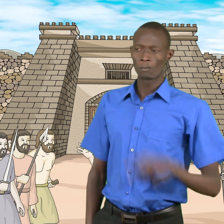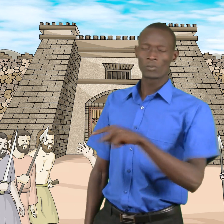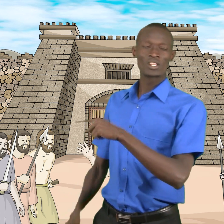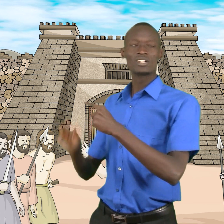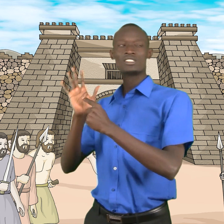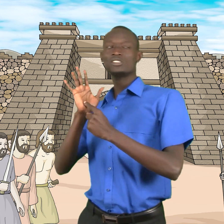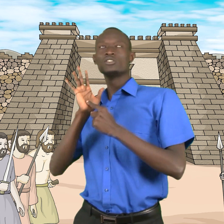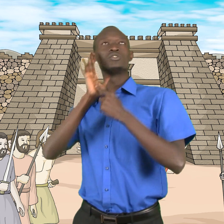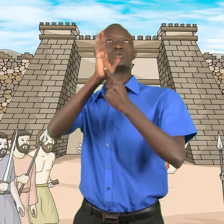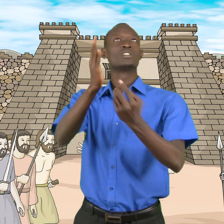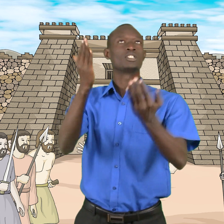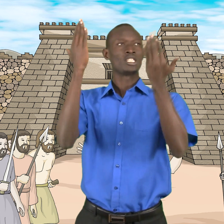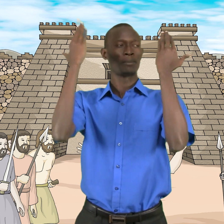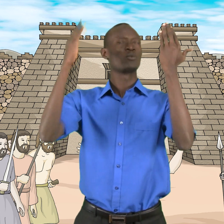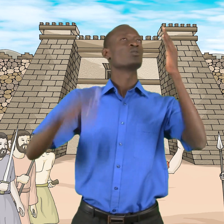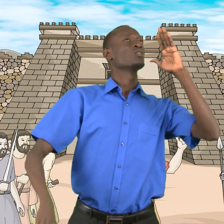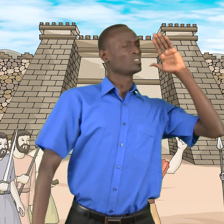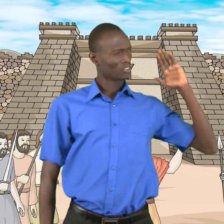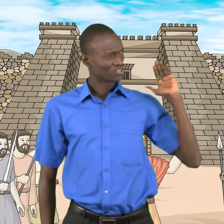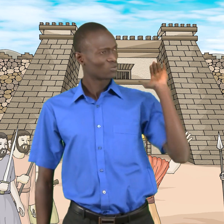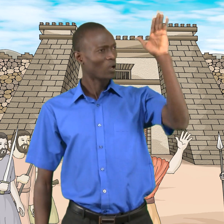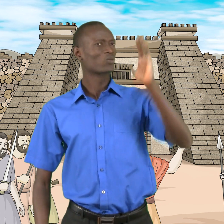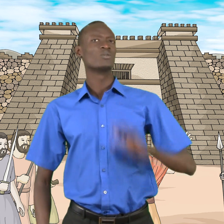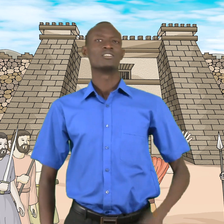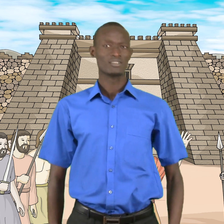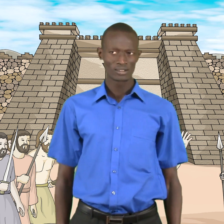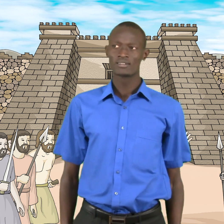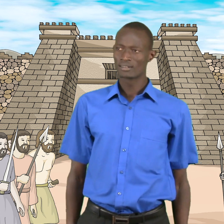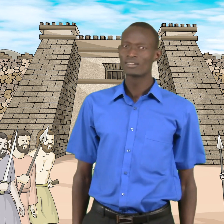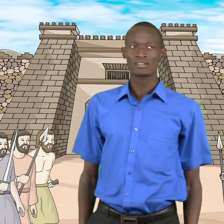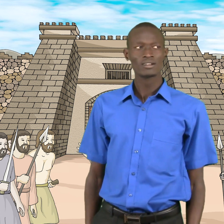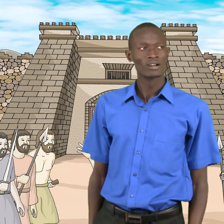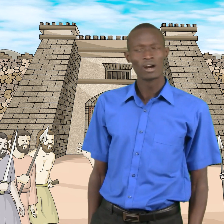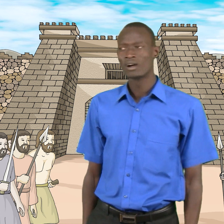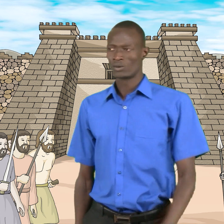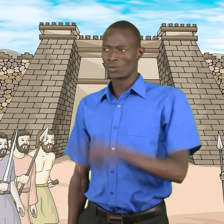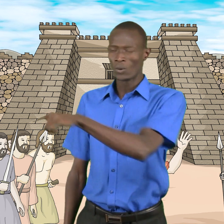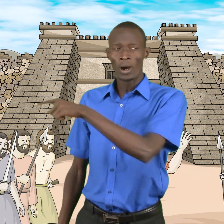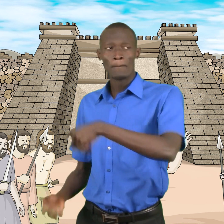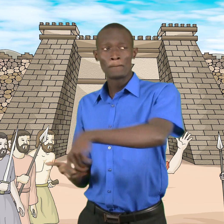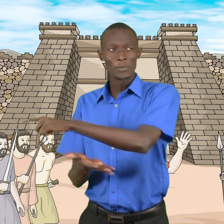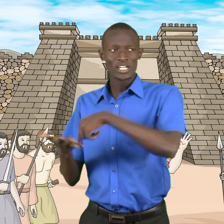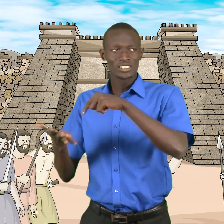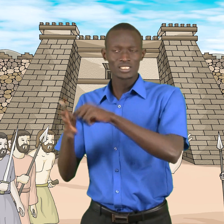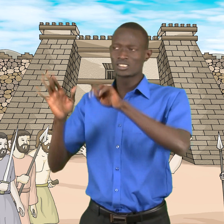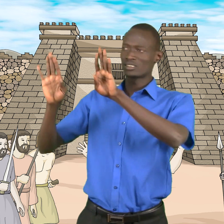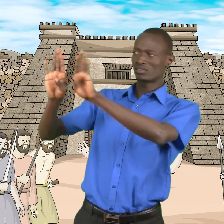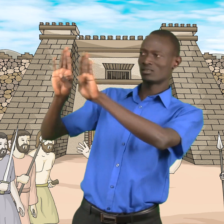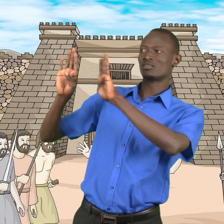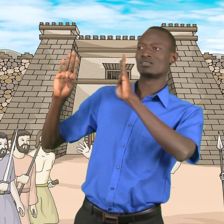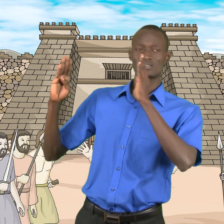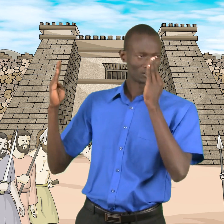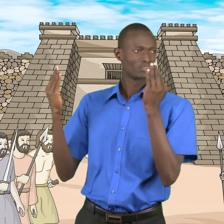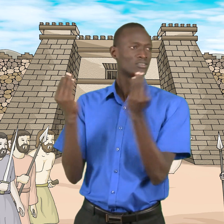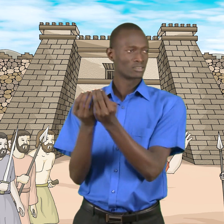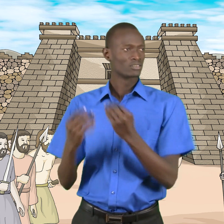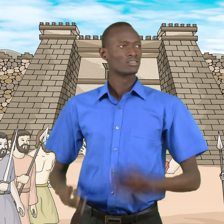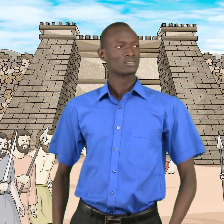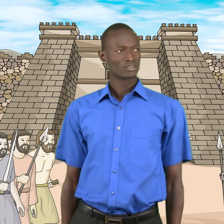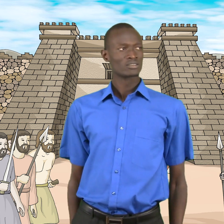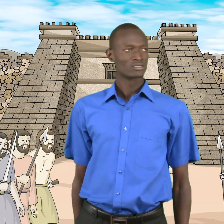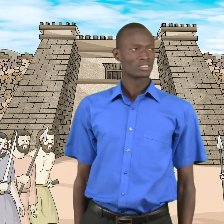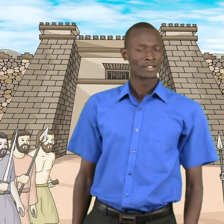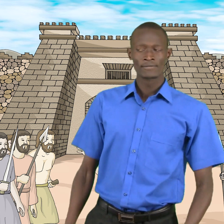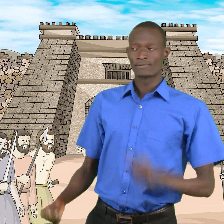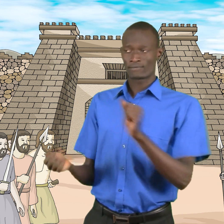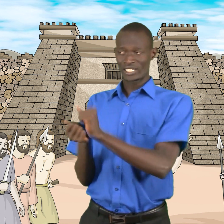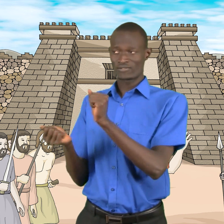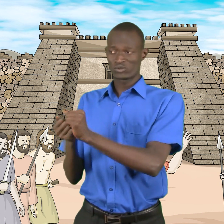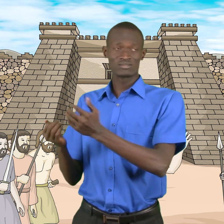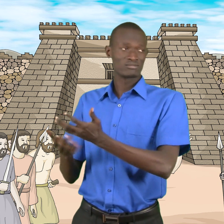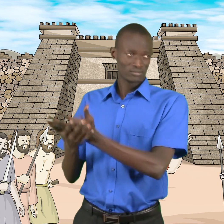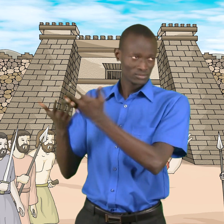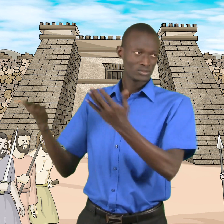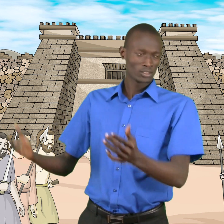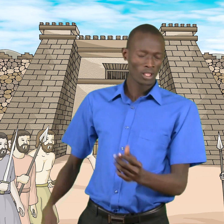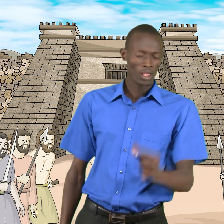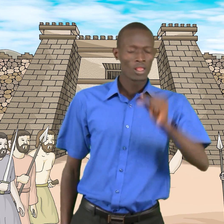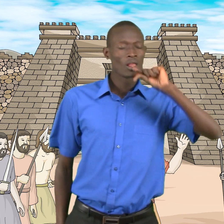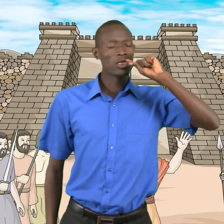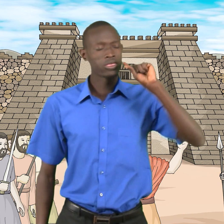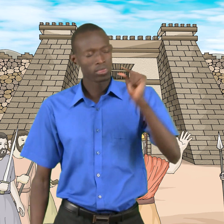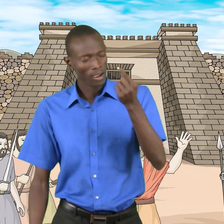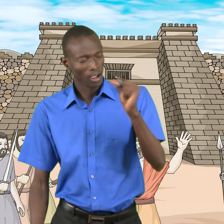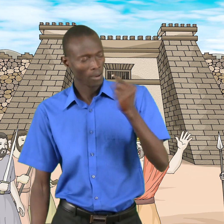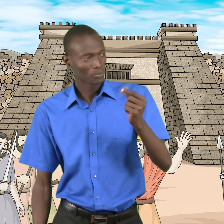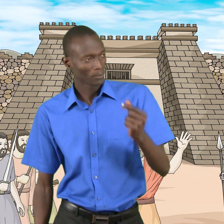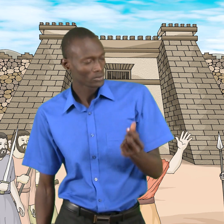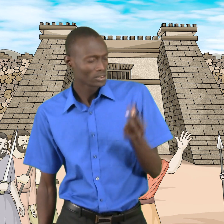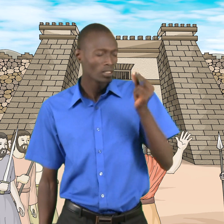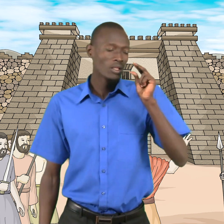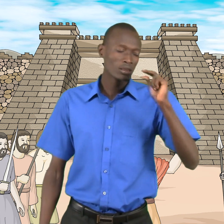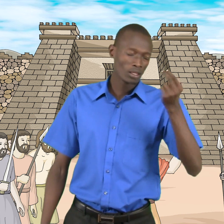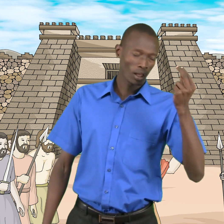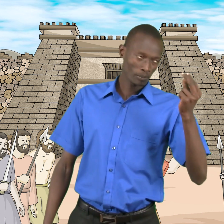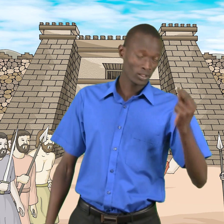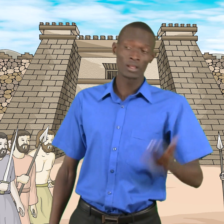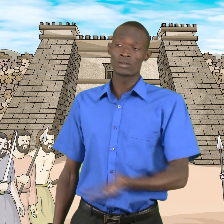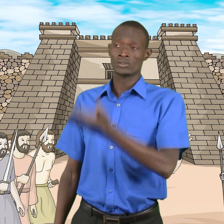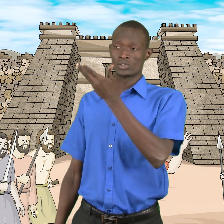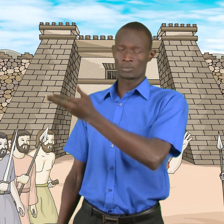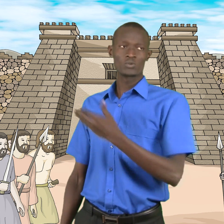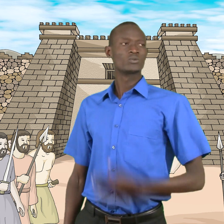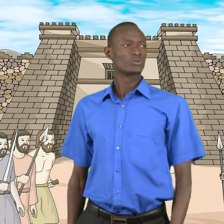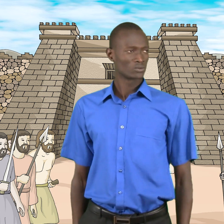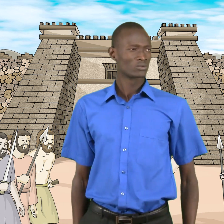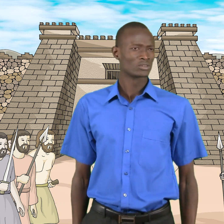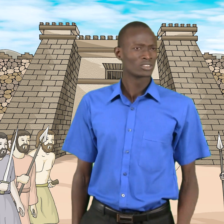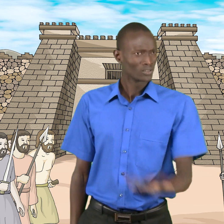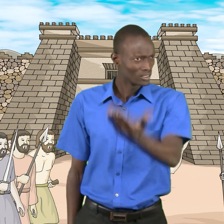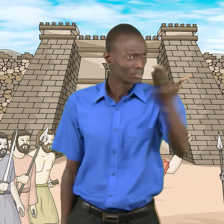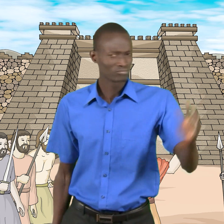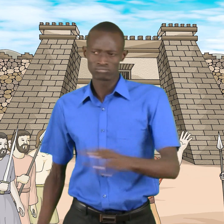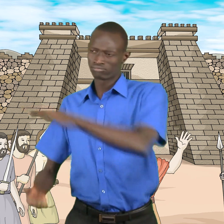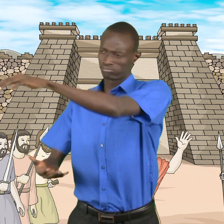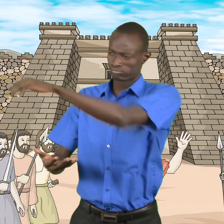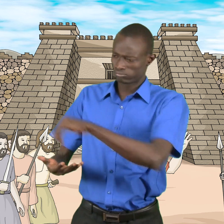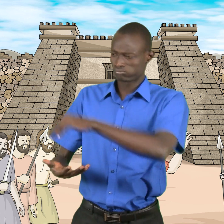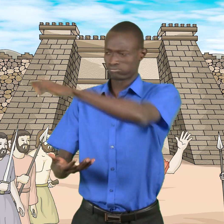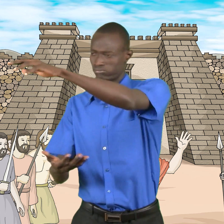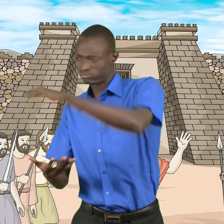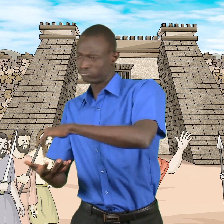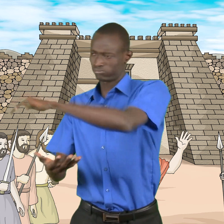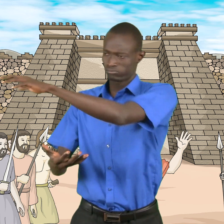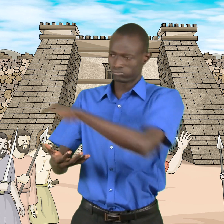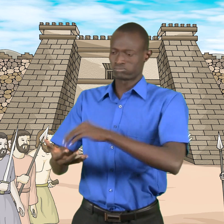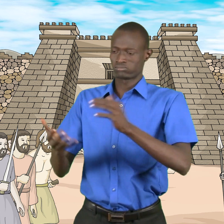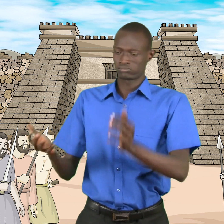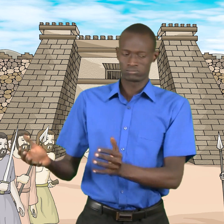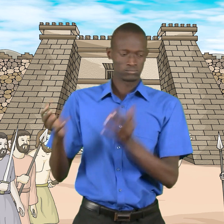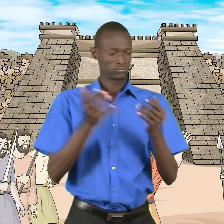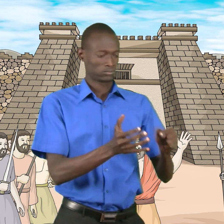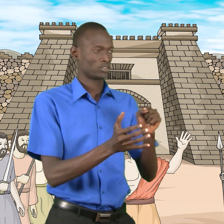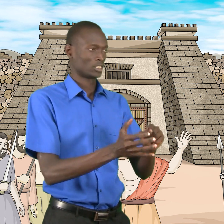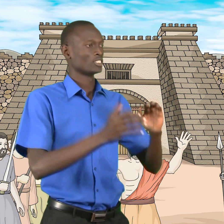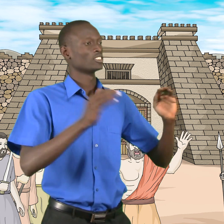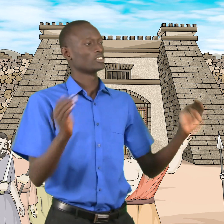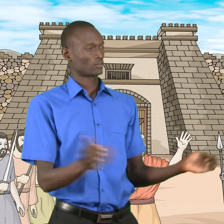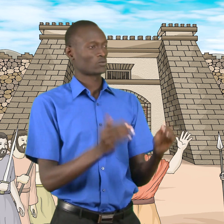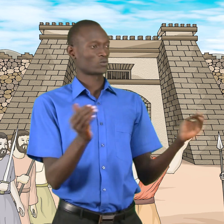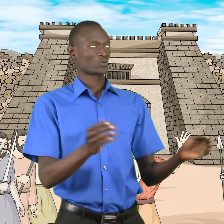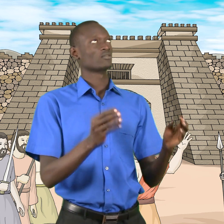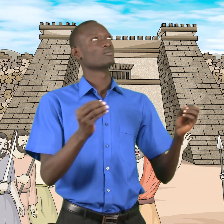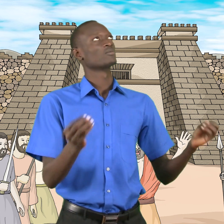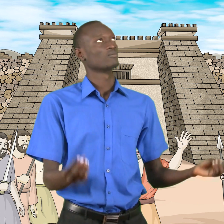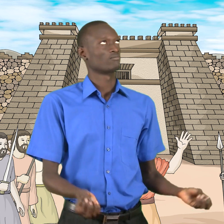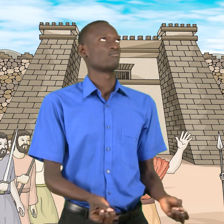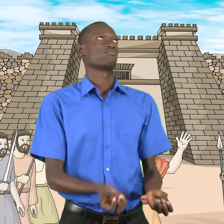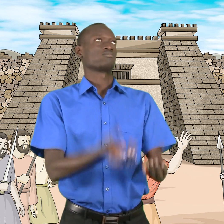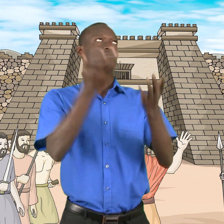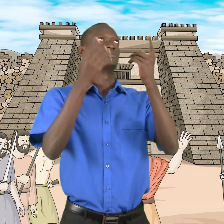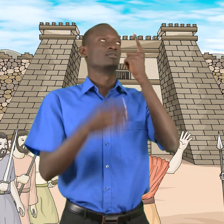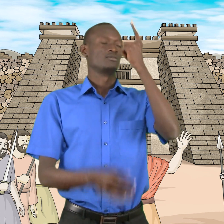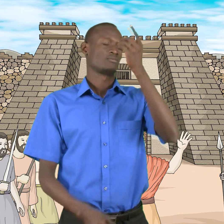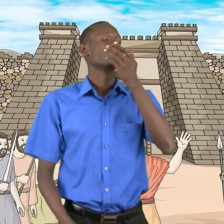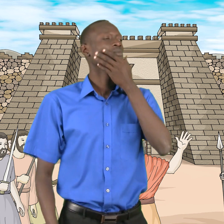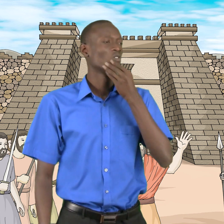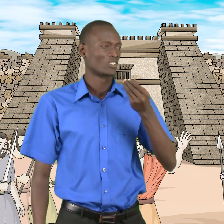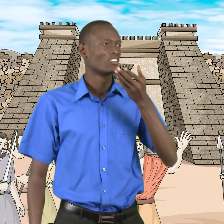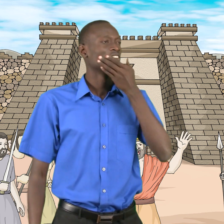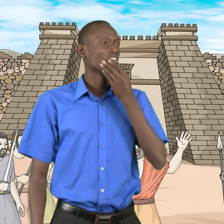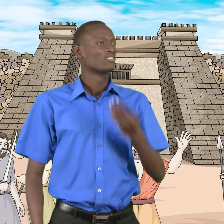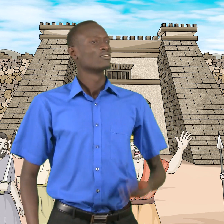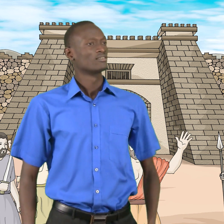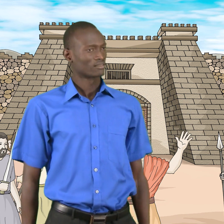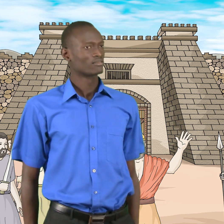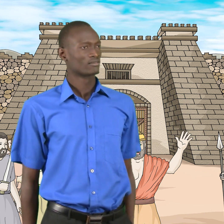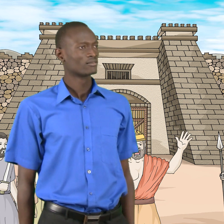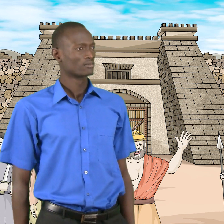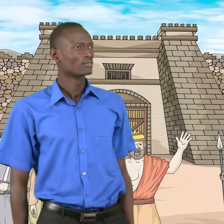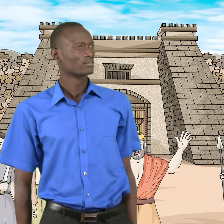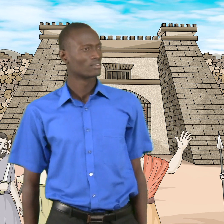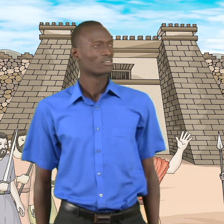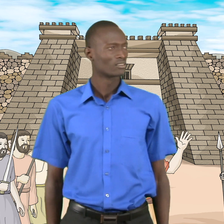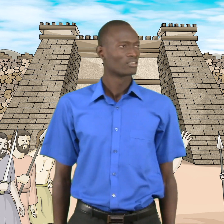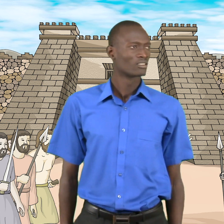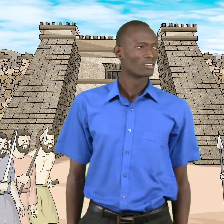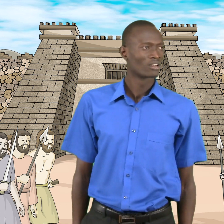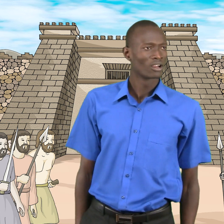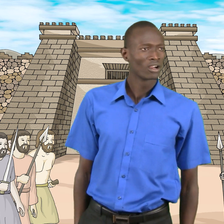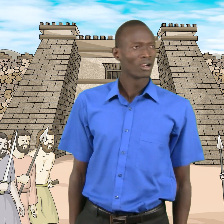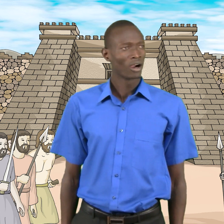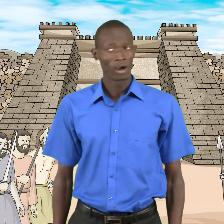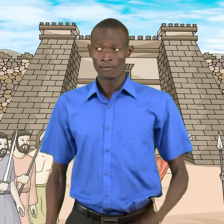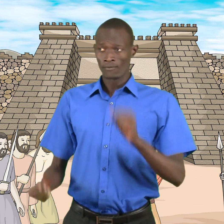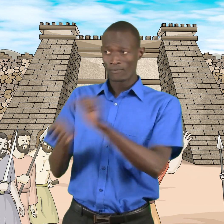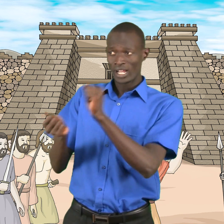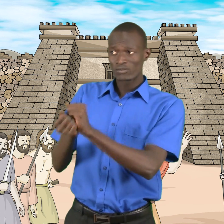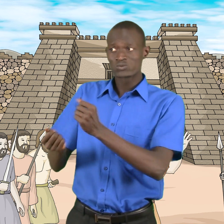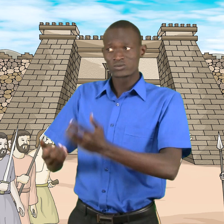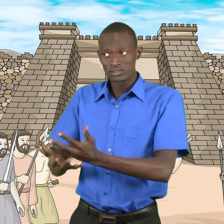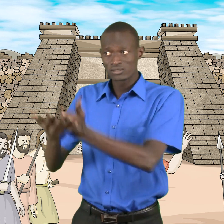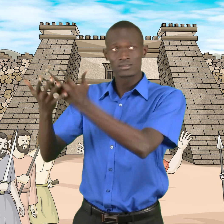For the LORD has given you the city!